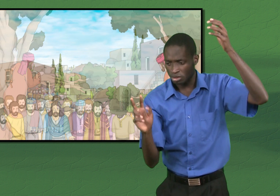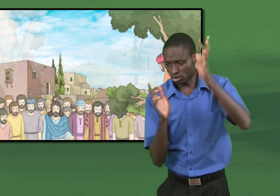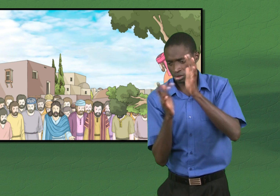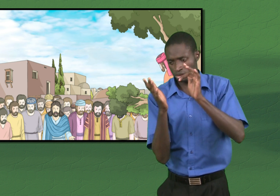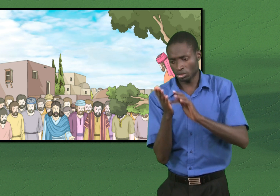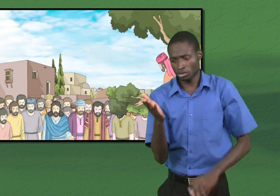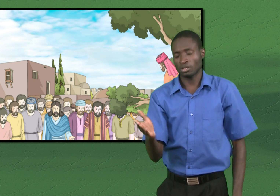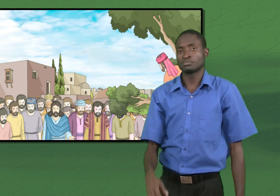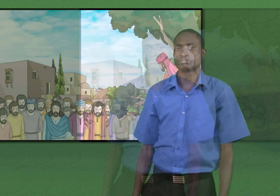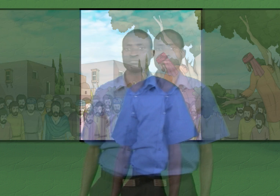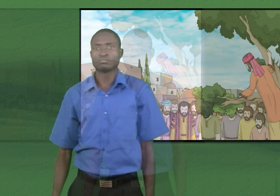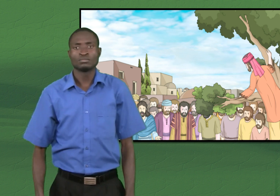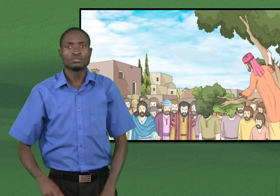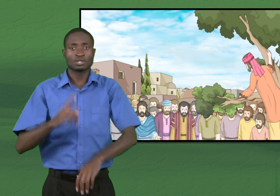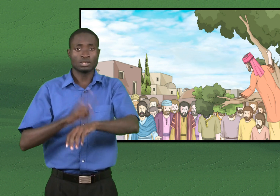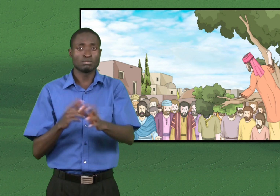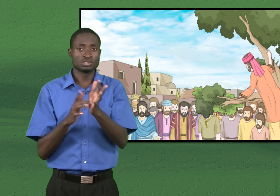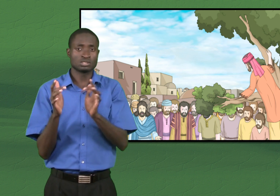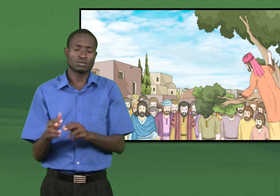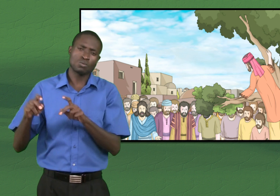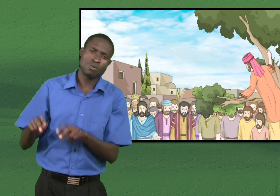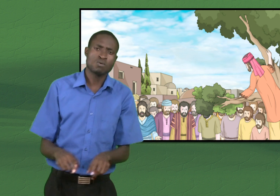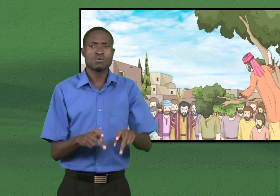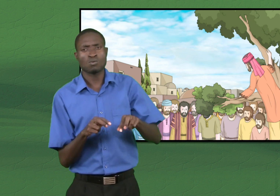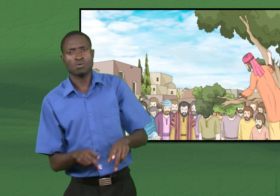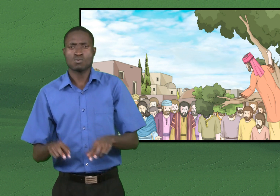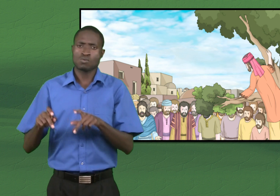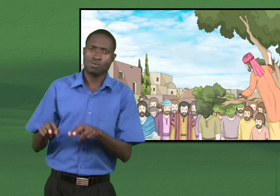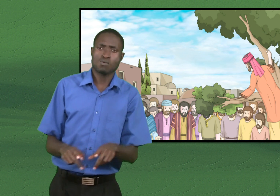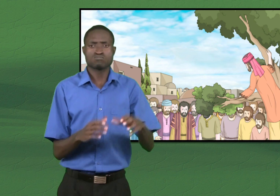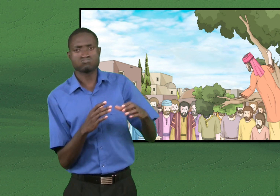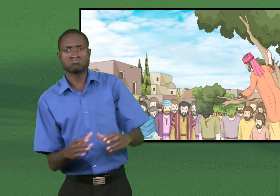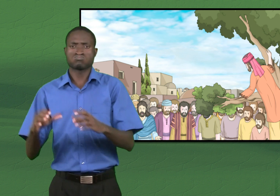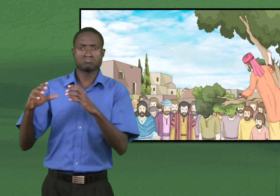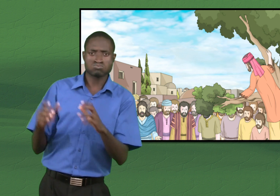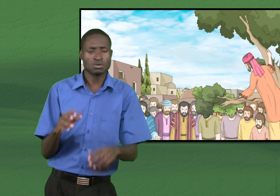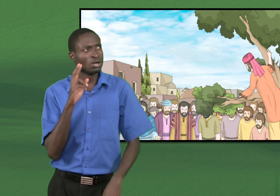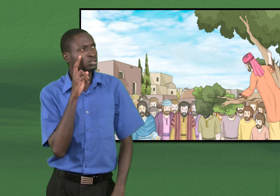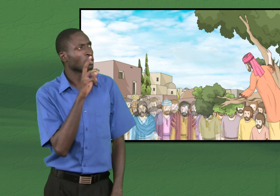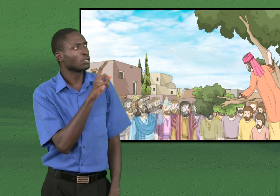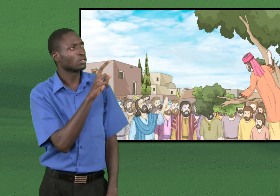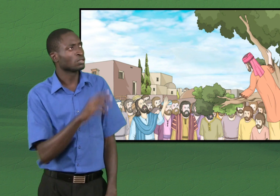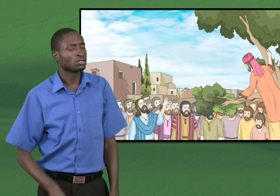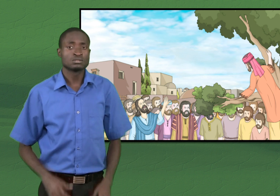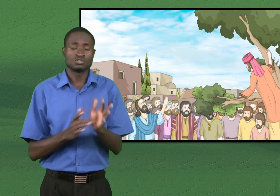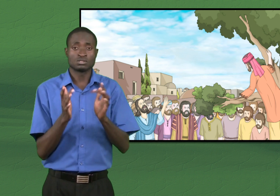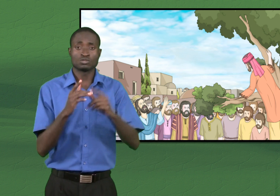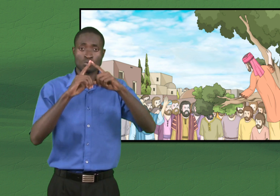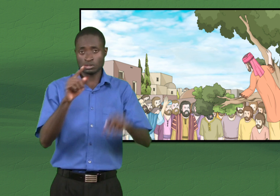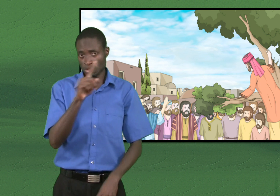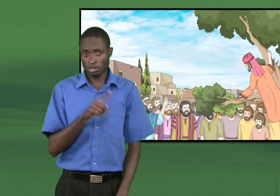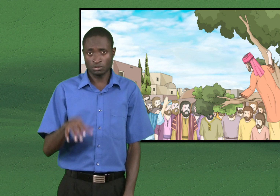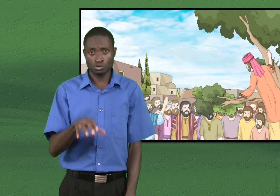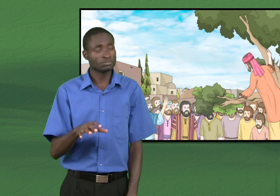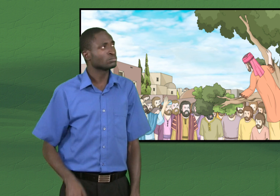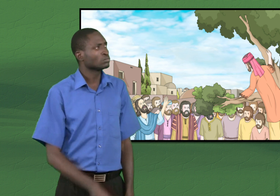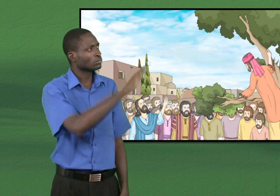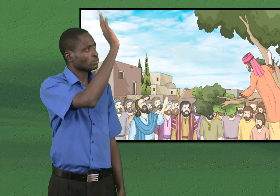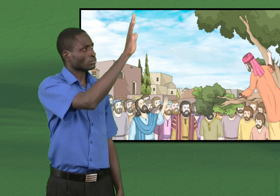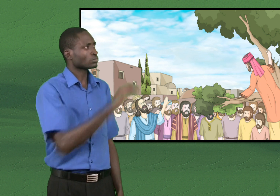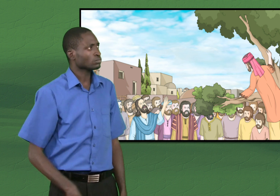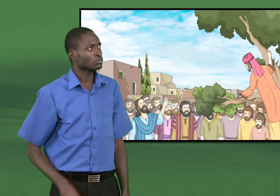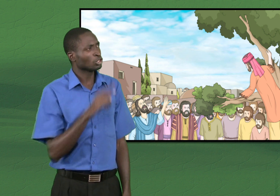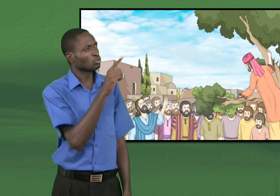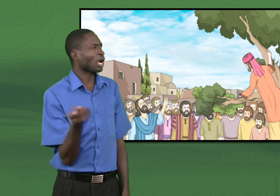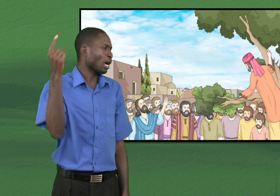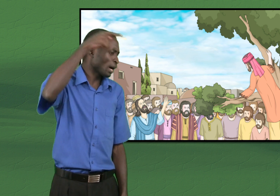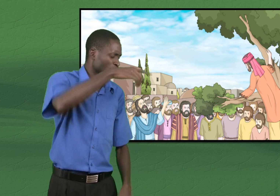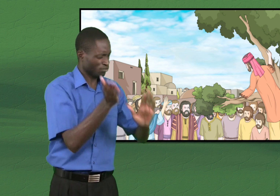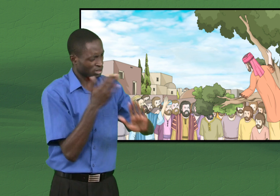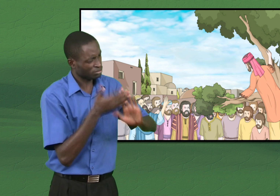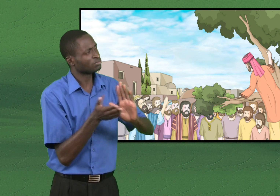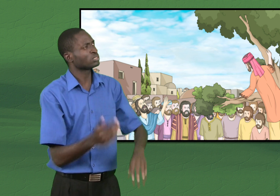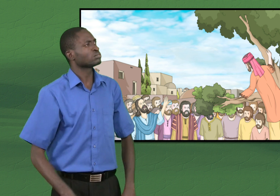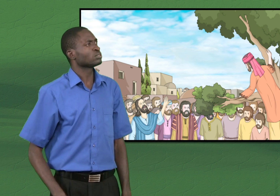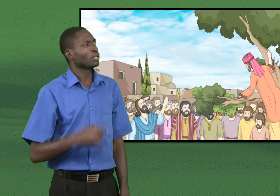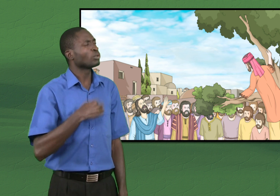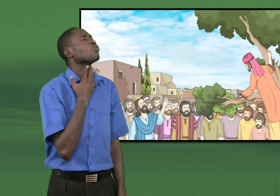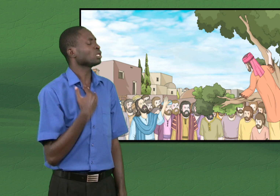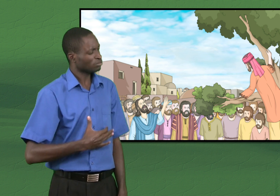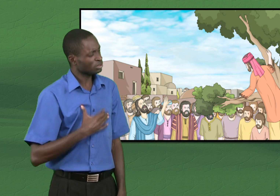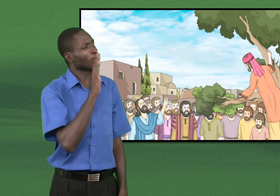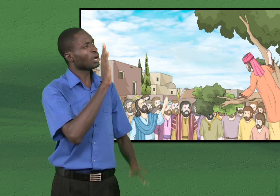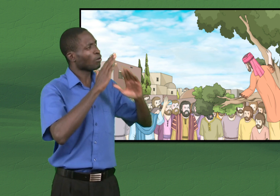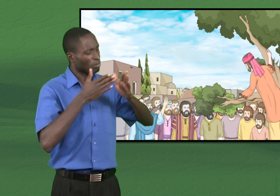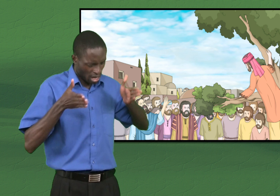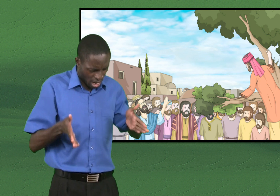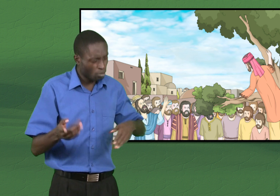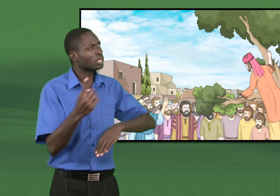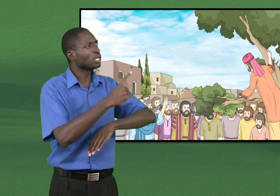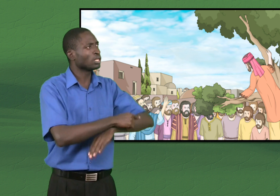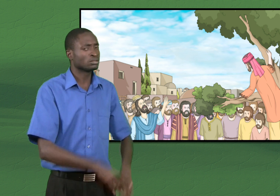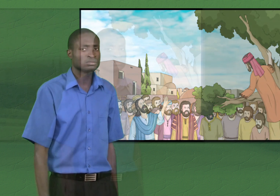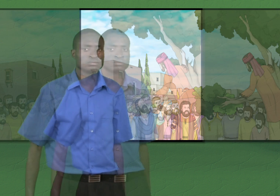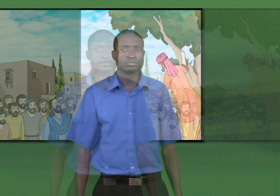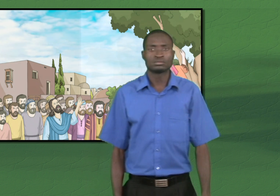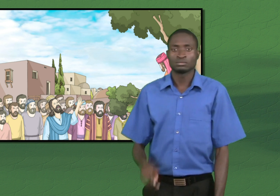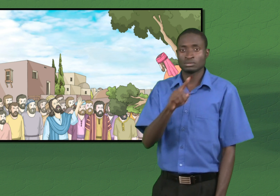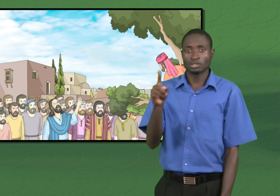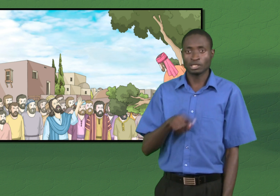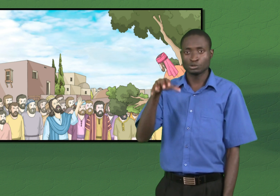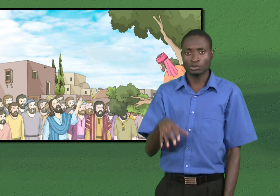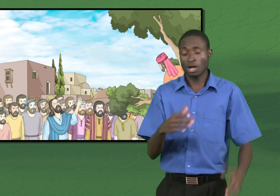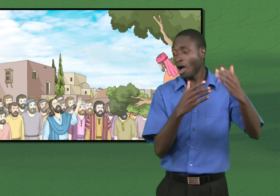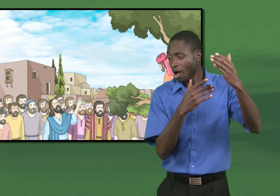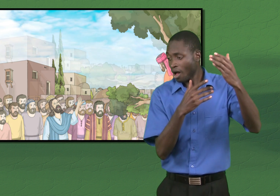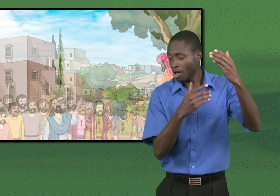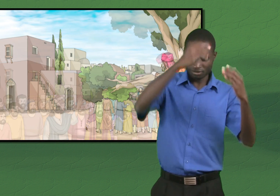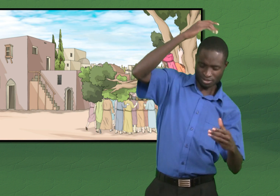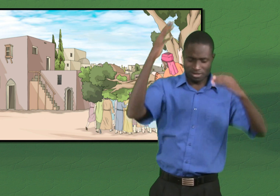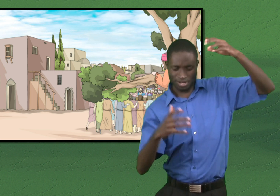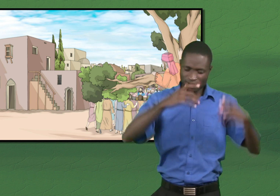When Jesus came to that place, He looked up and said, “Zacchaeus, hurry down, for I must stay at your house today.”